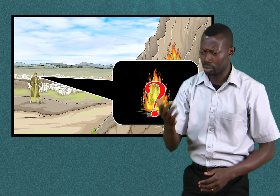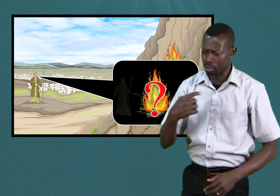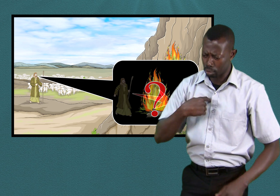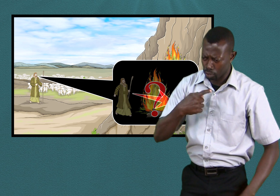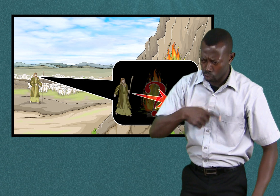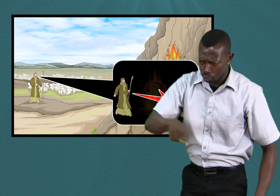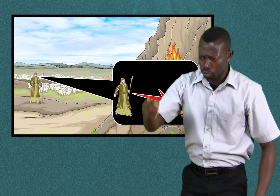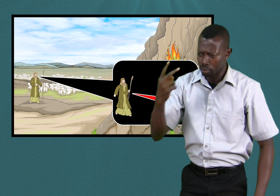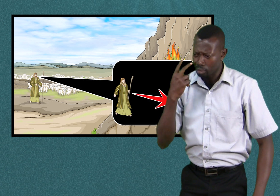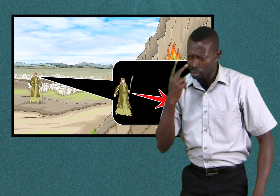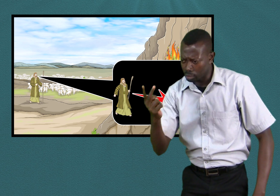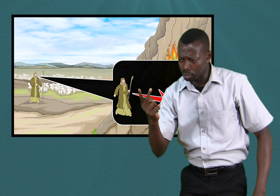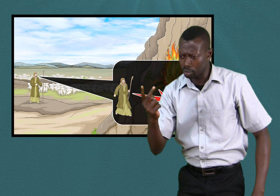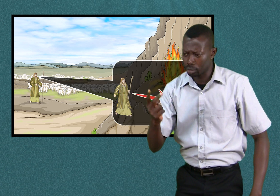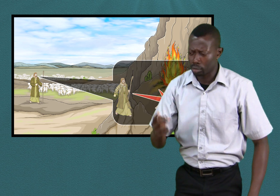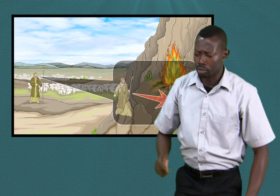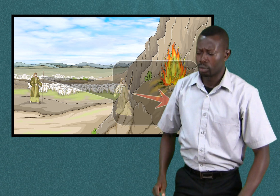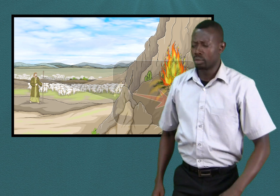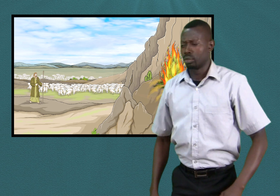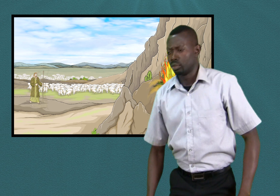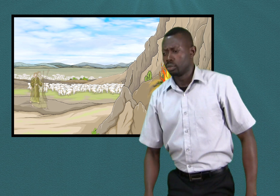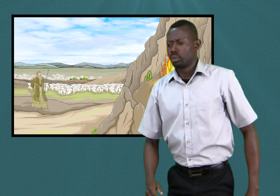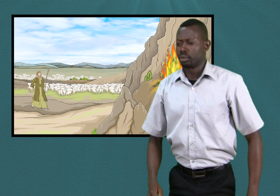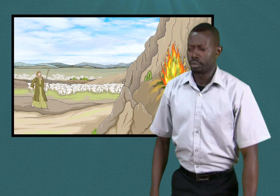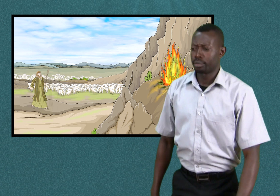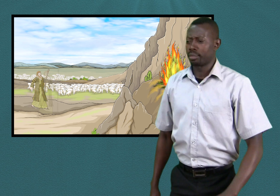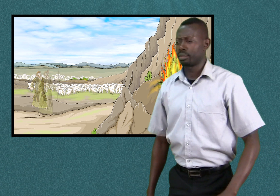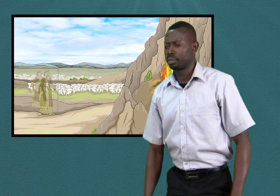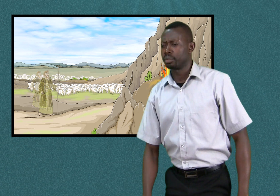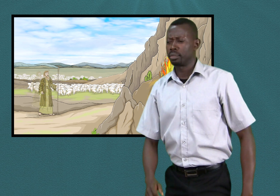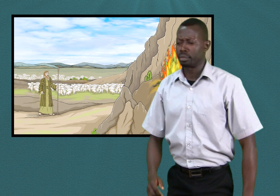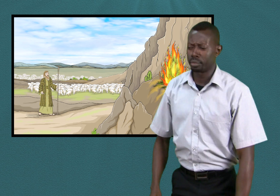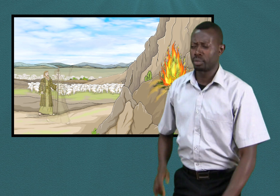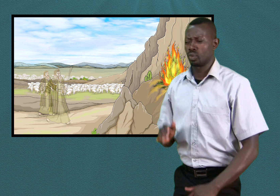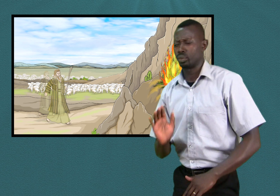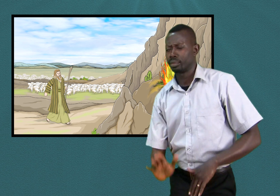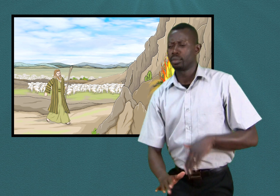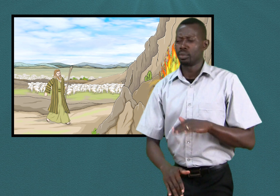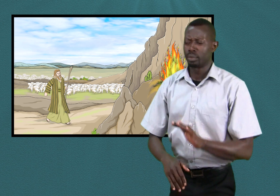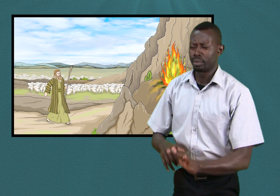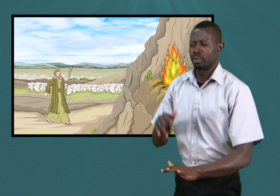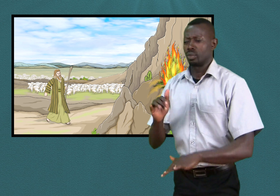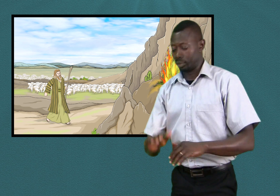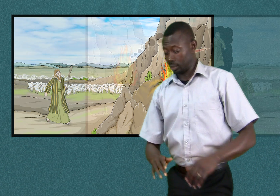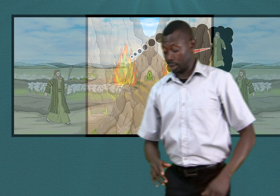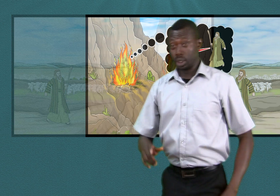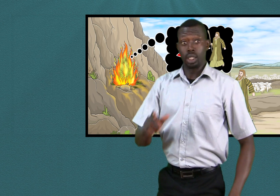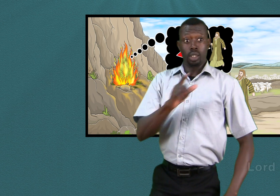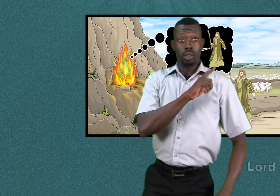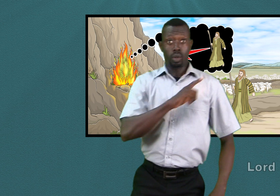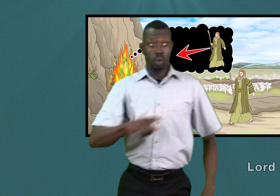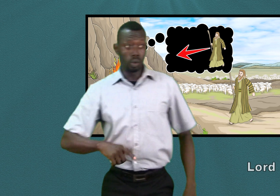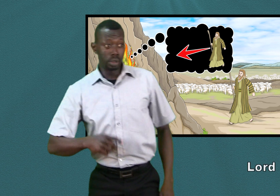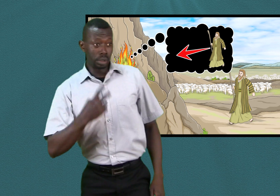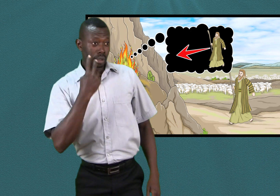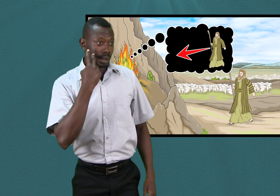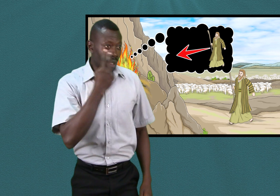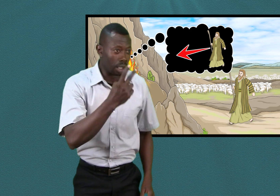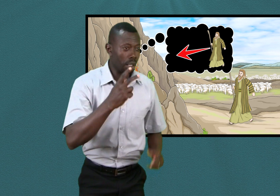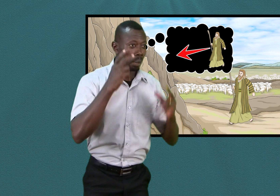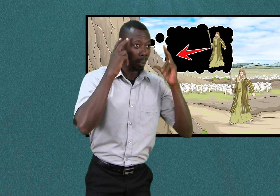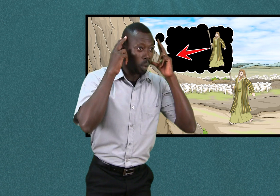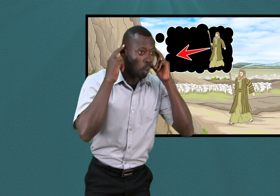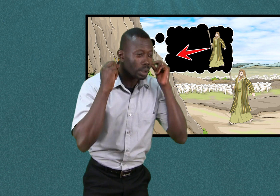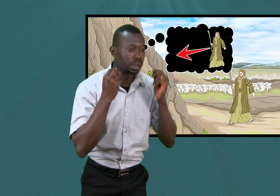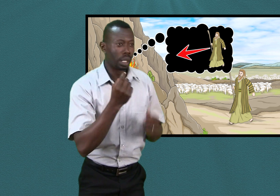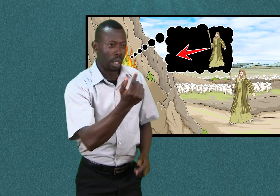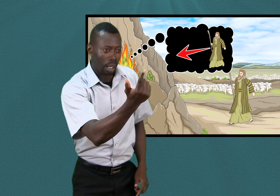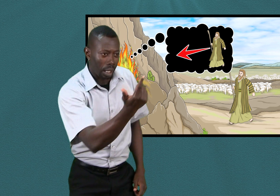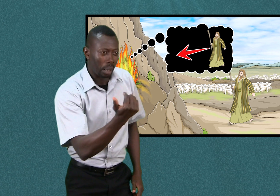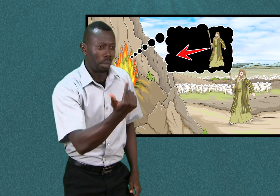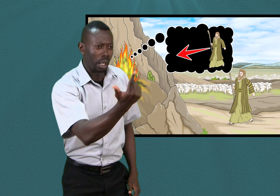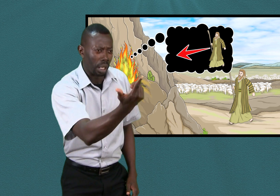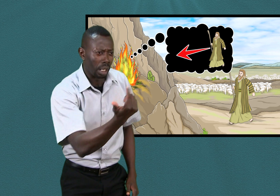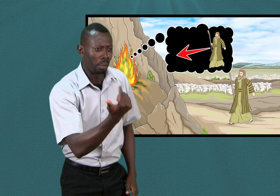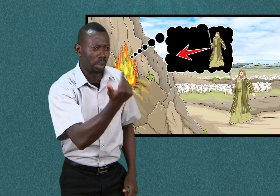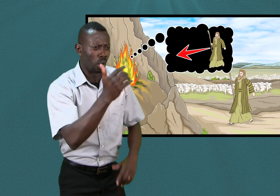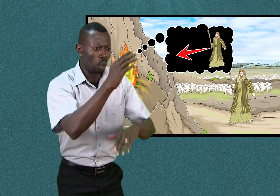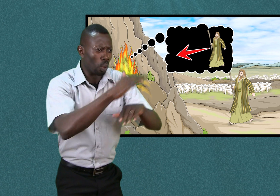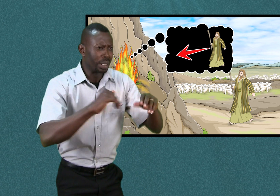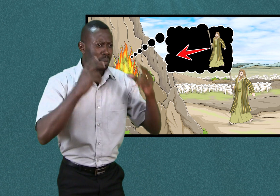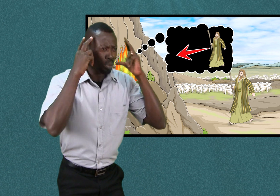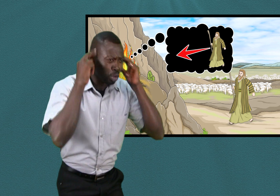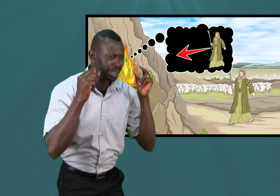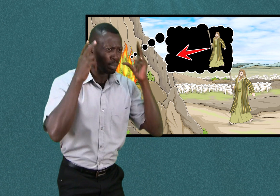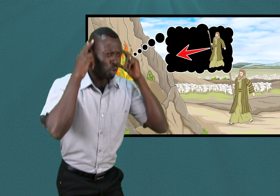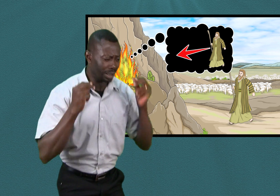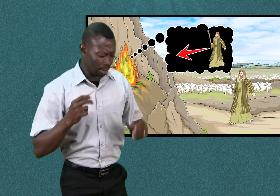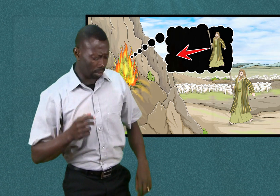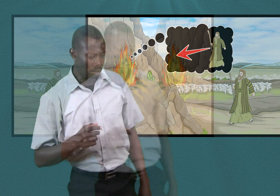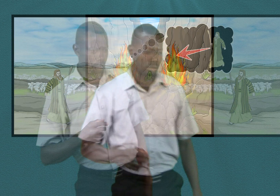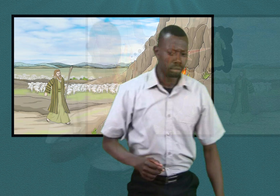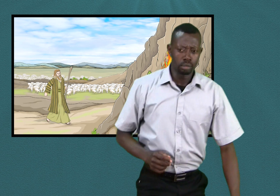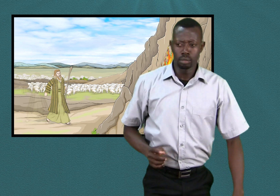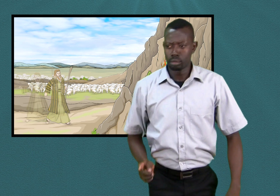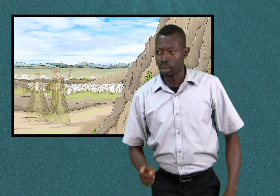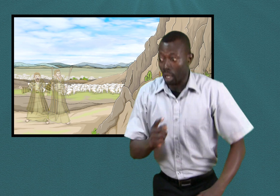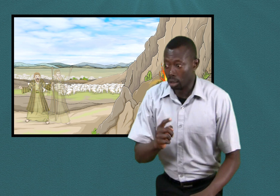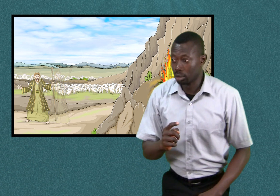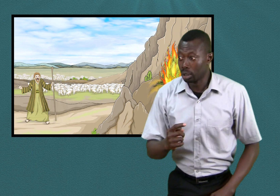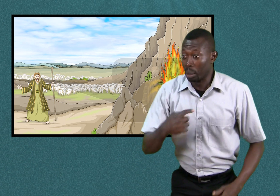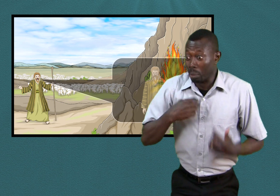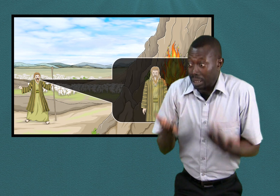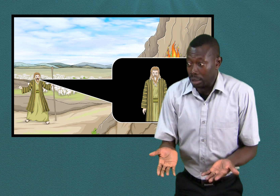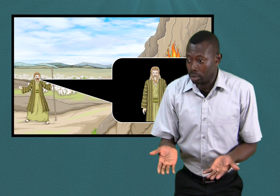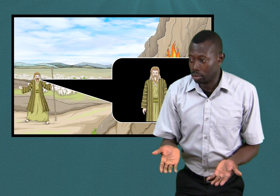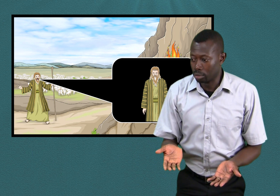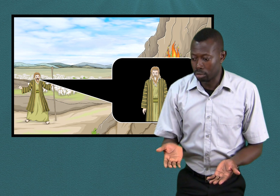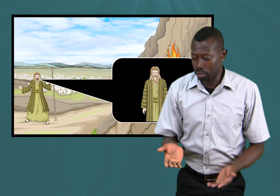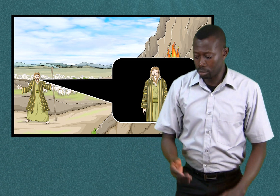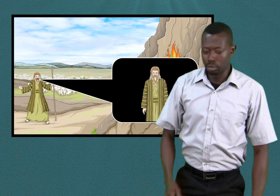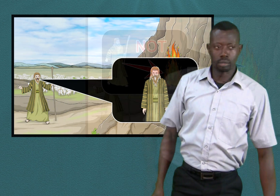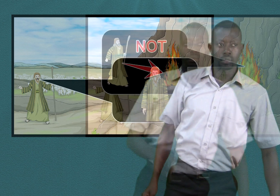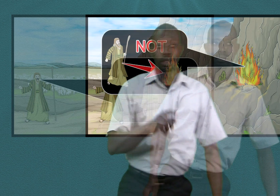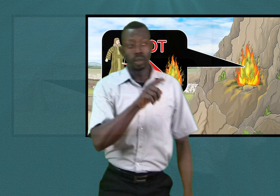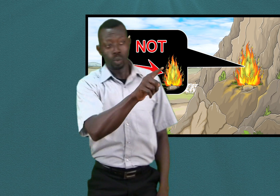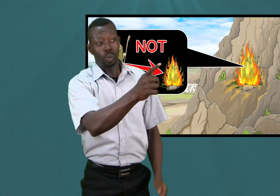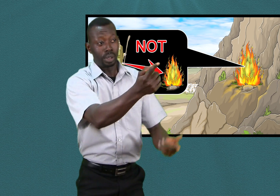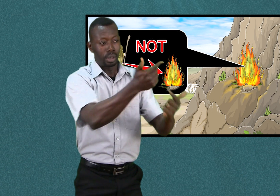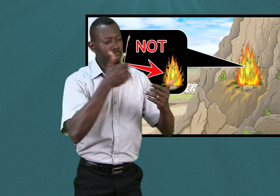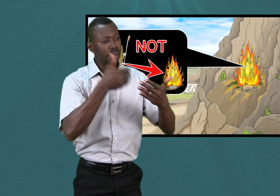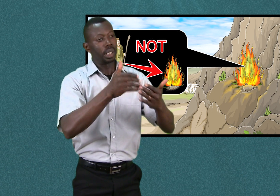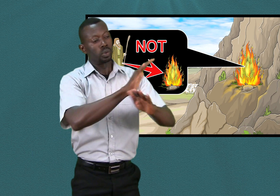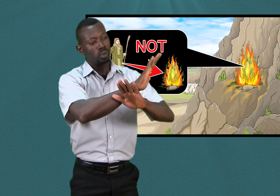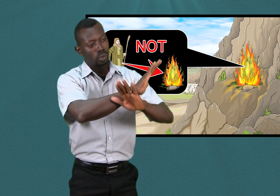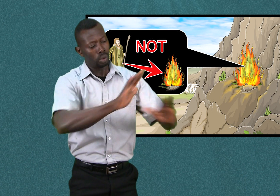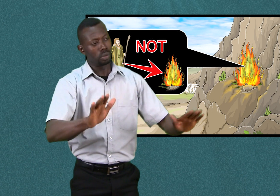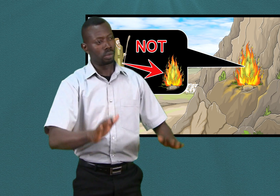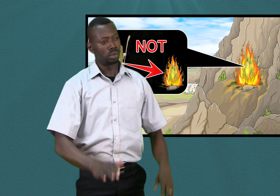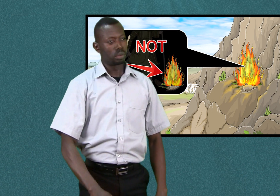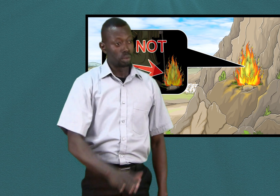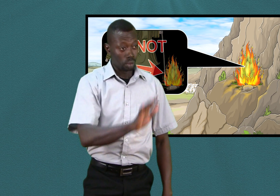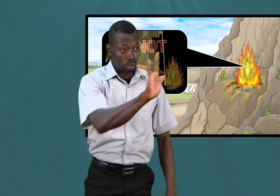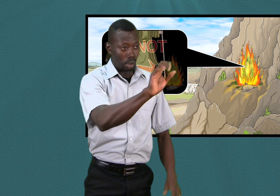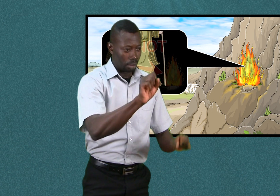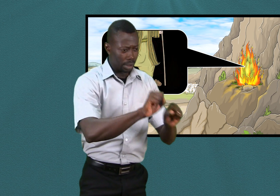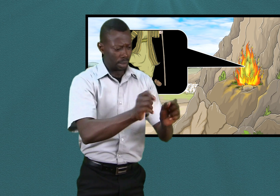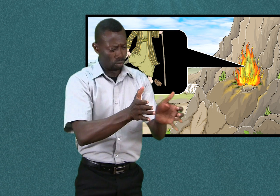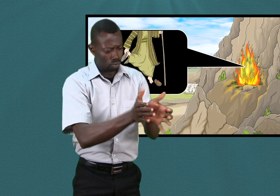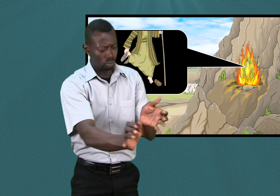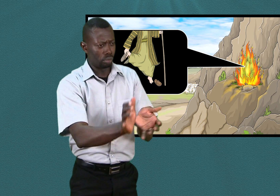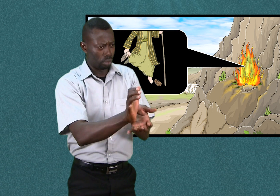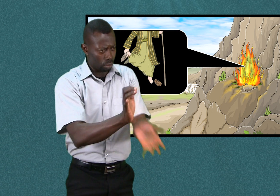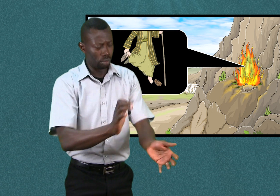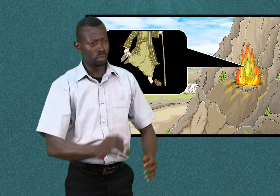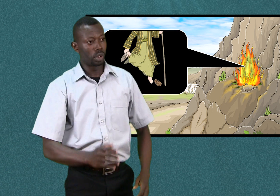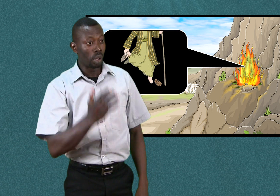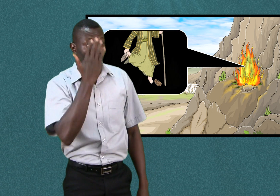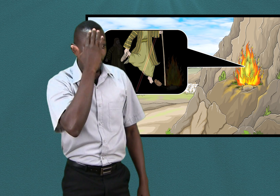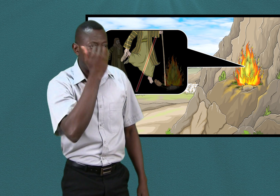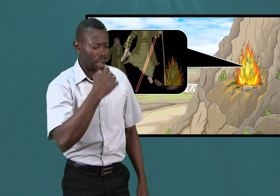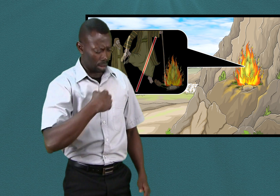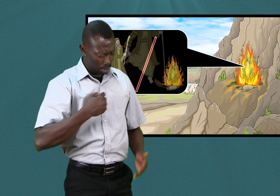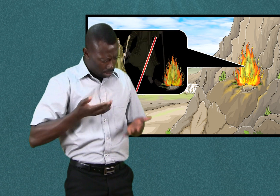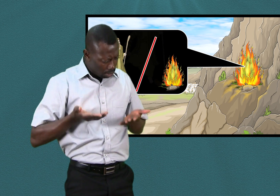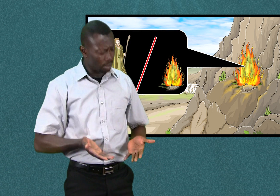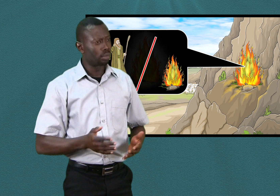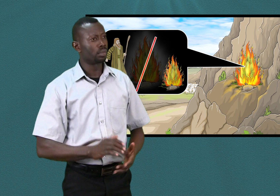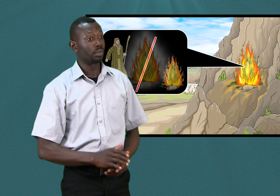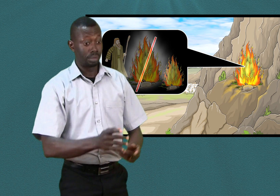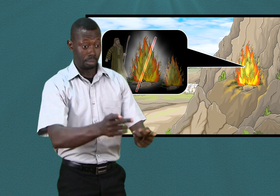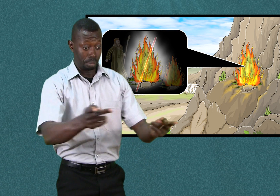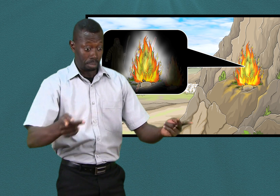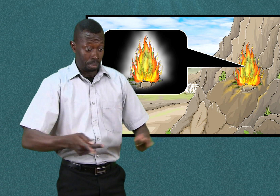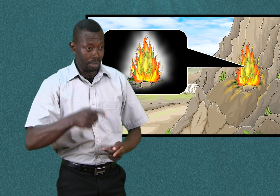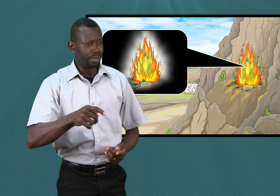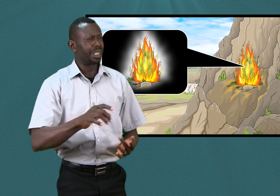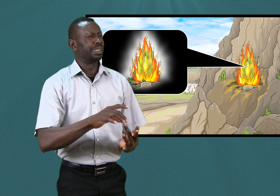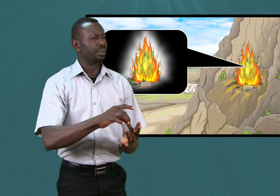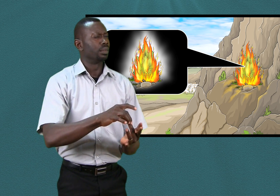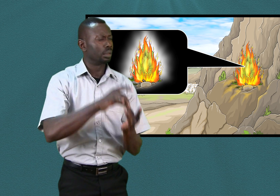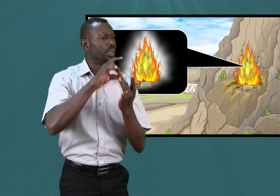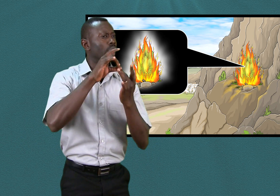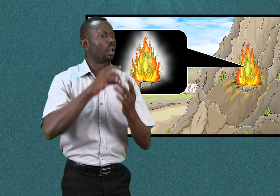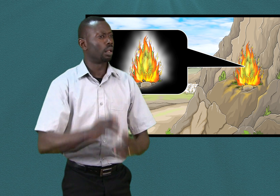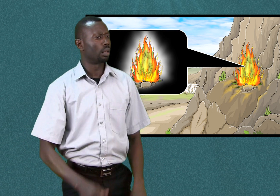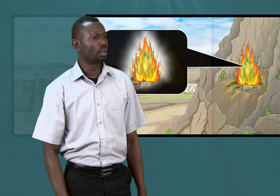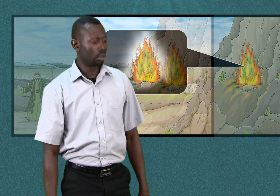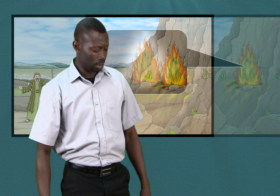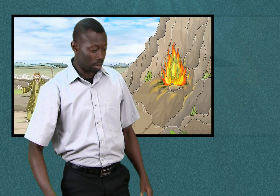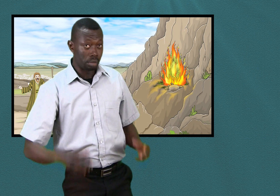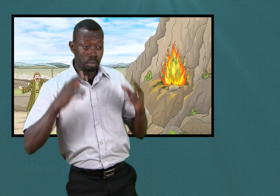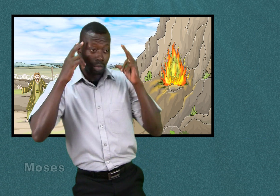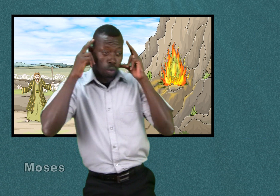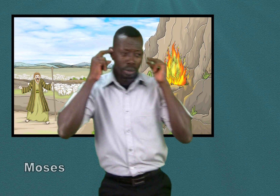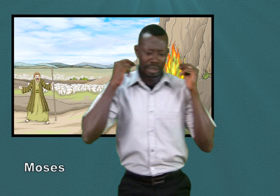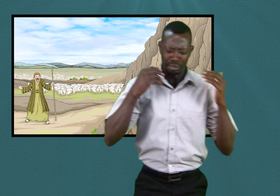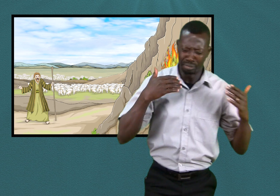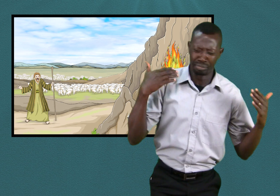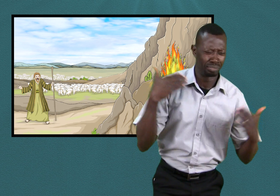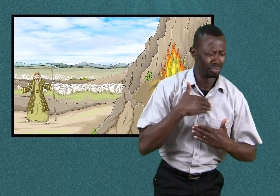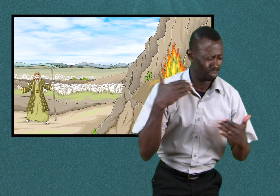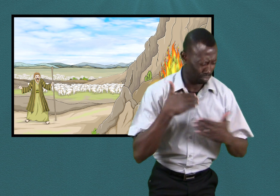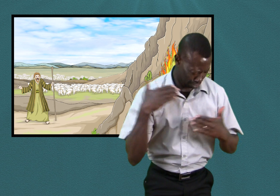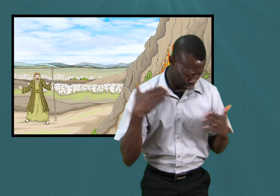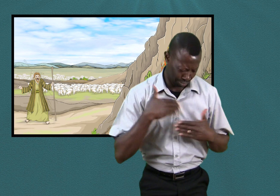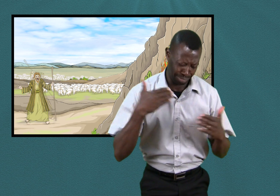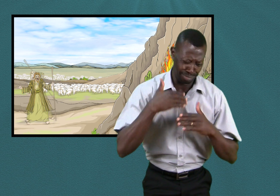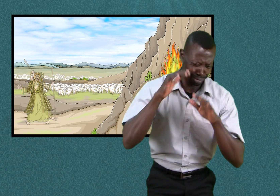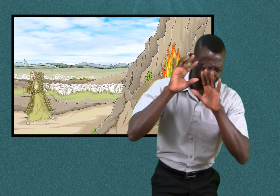When the LORD saw that he had gone over to look, God called out to him from within the bush, “Moses, Moses!” “Here I am,” he answered. “Do not come any closer,” God said.